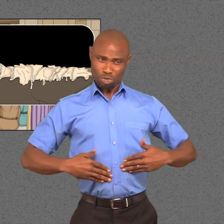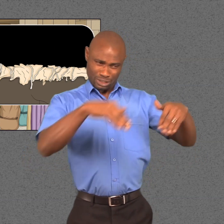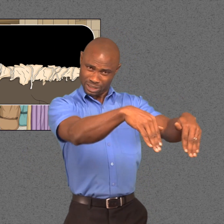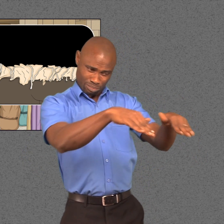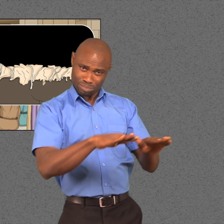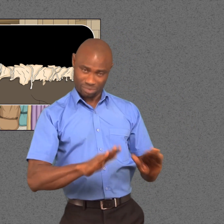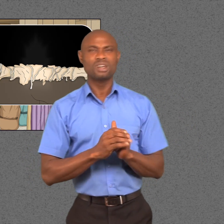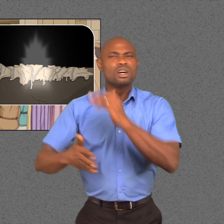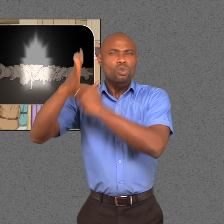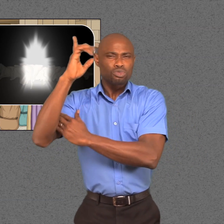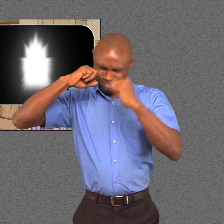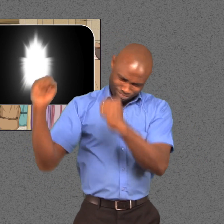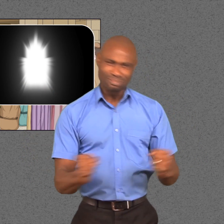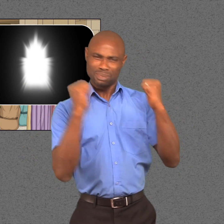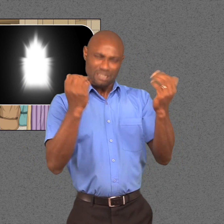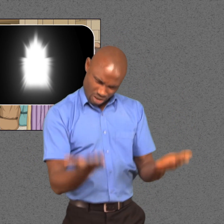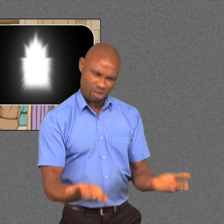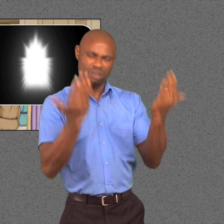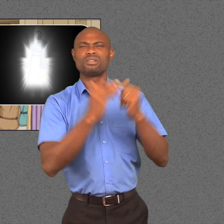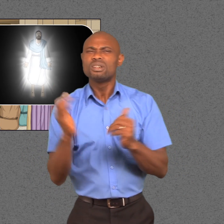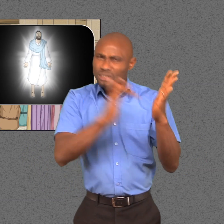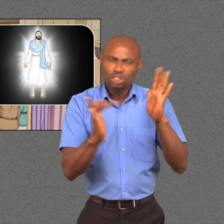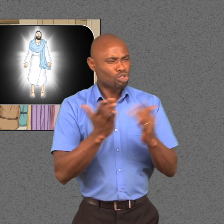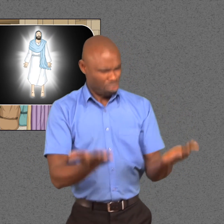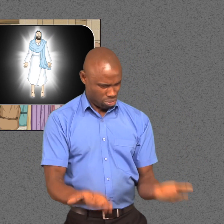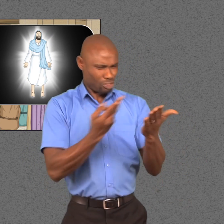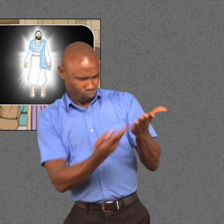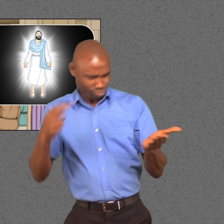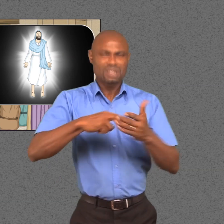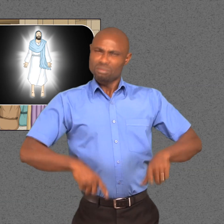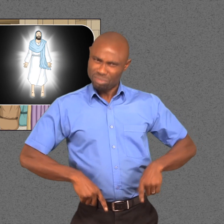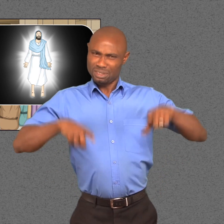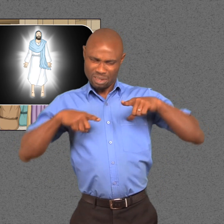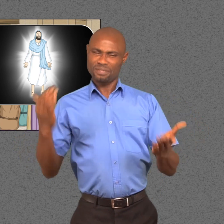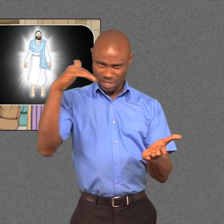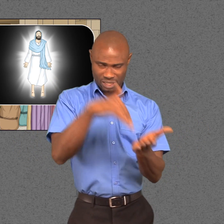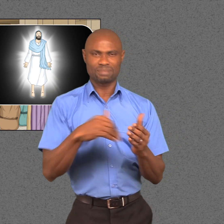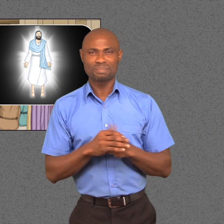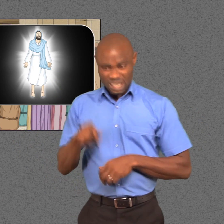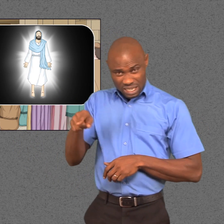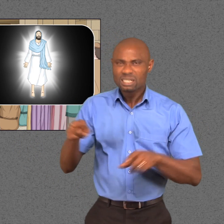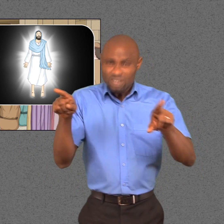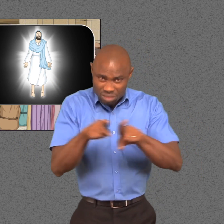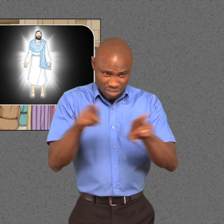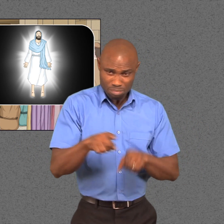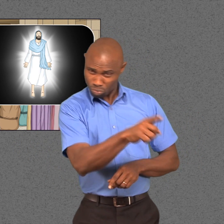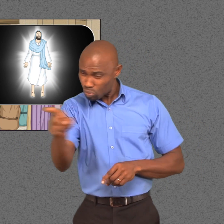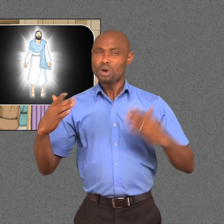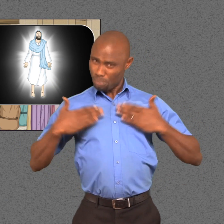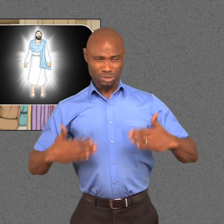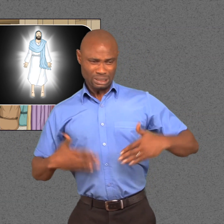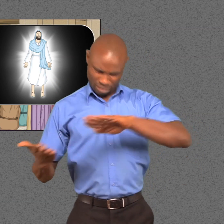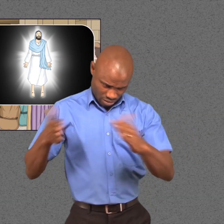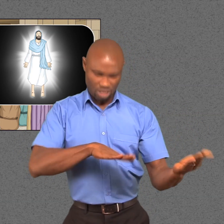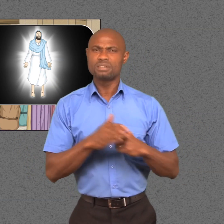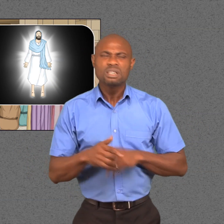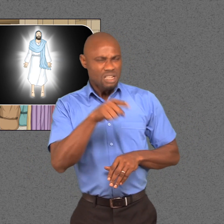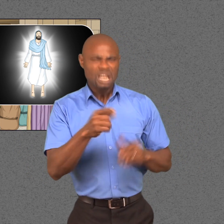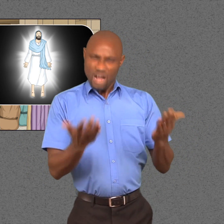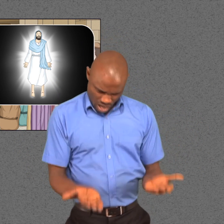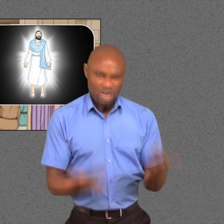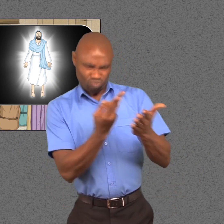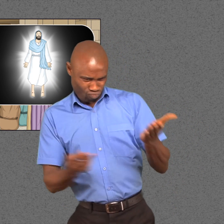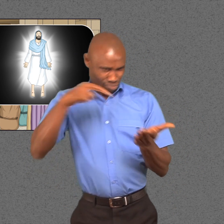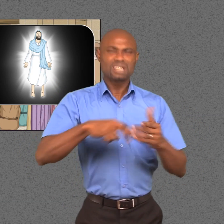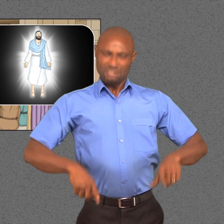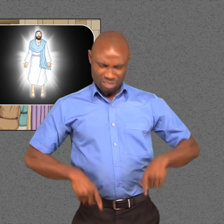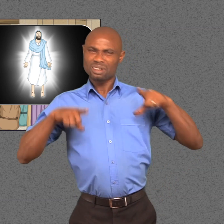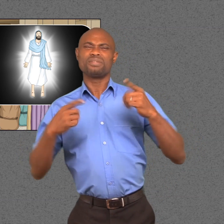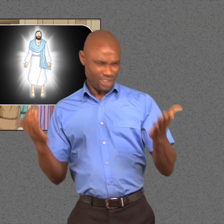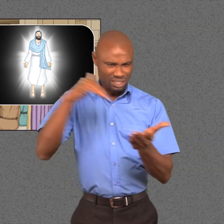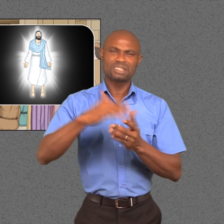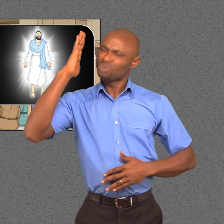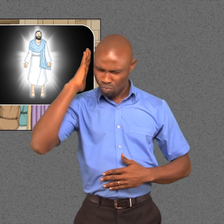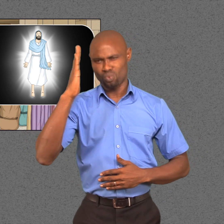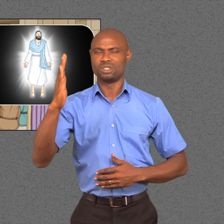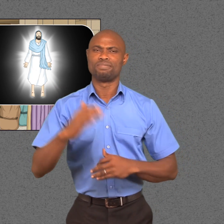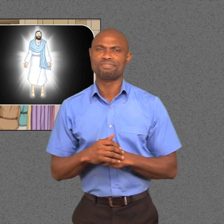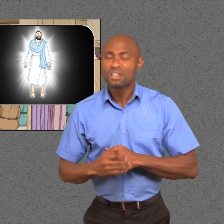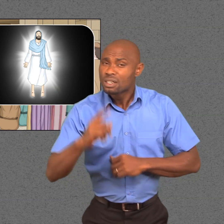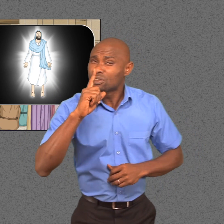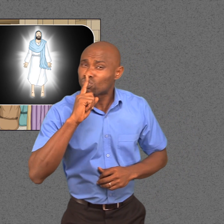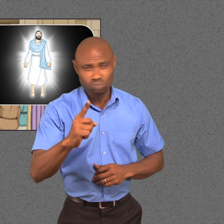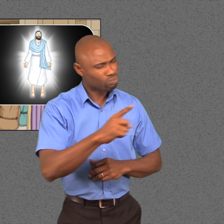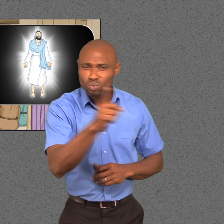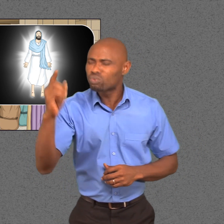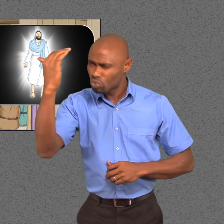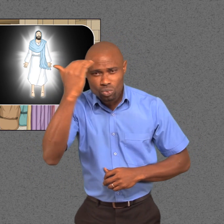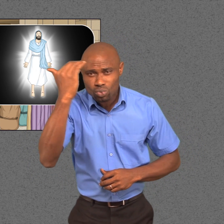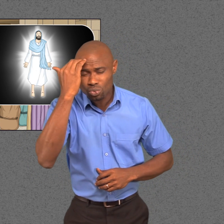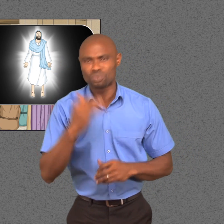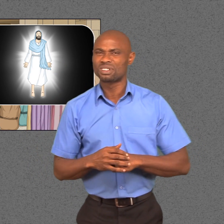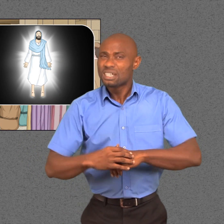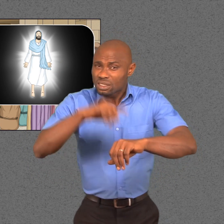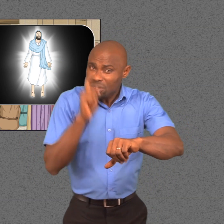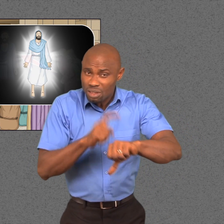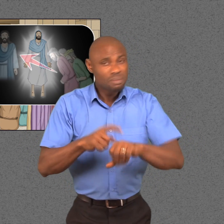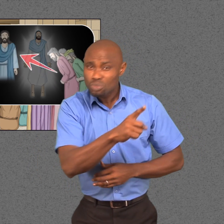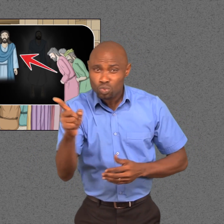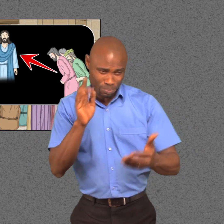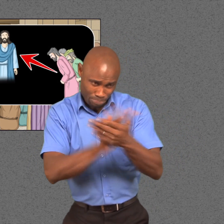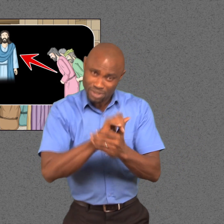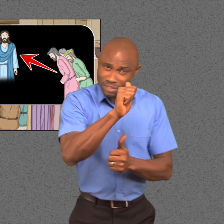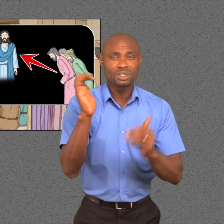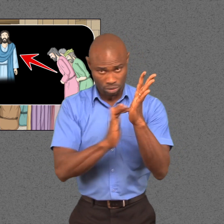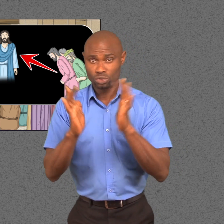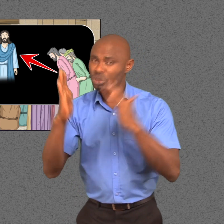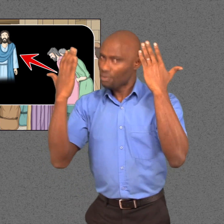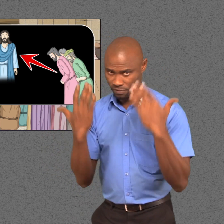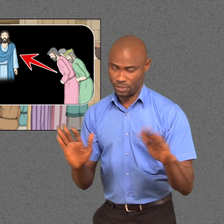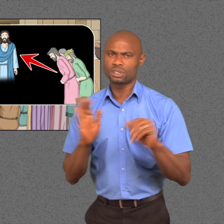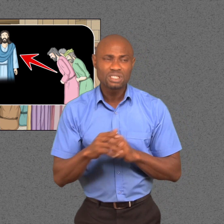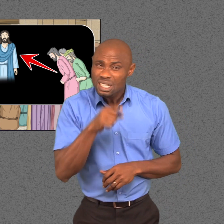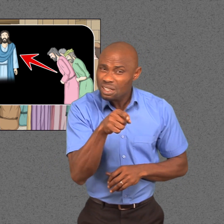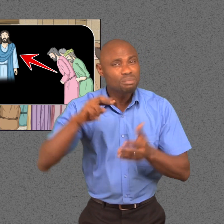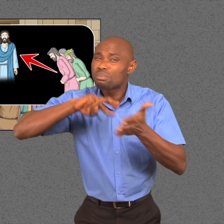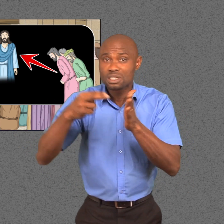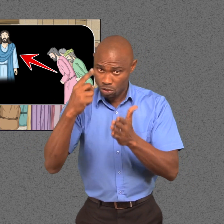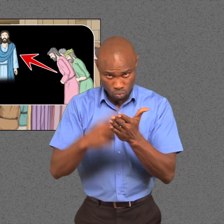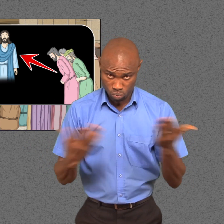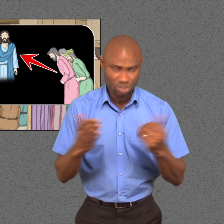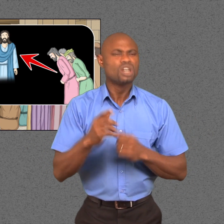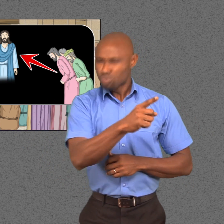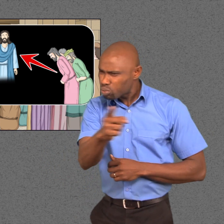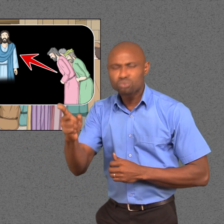By His power God raised the Lord from the dead, and He will raise us also.